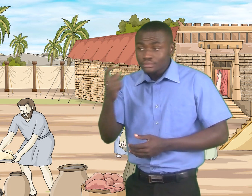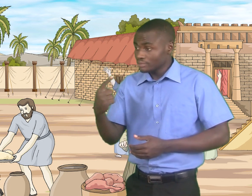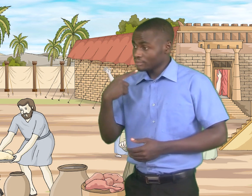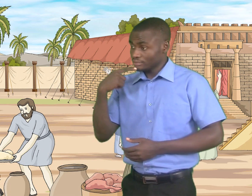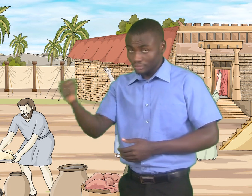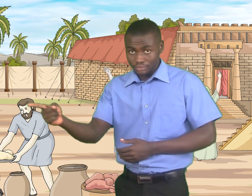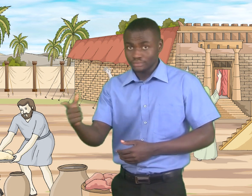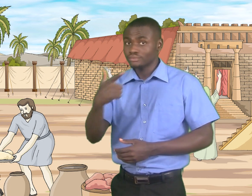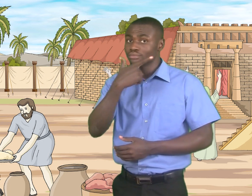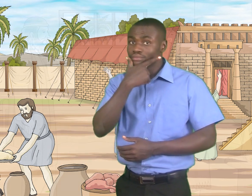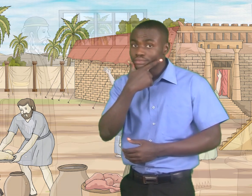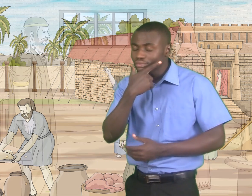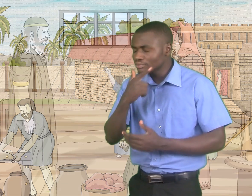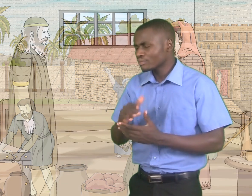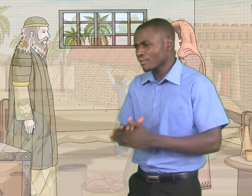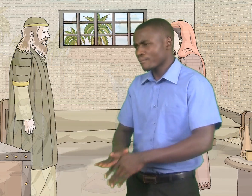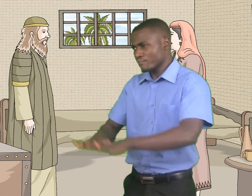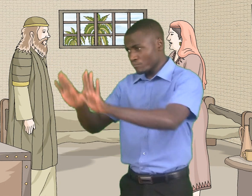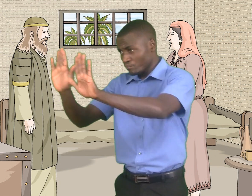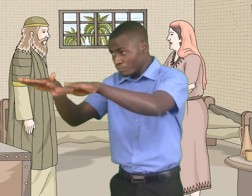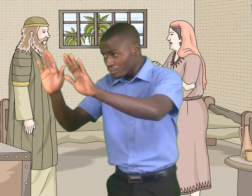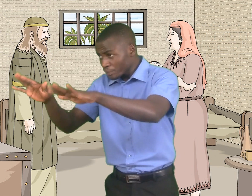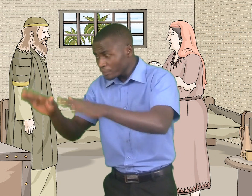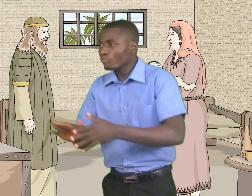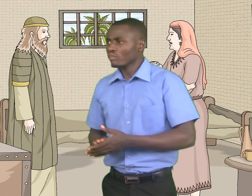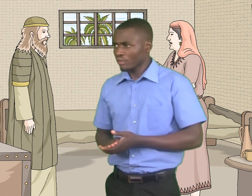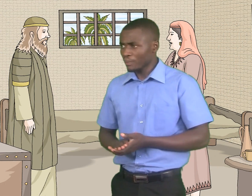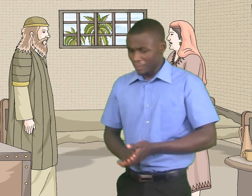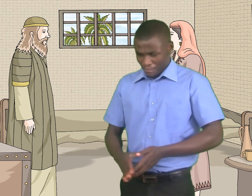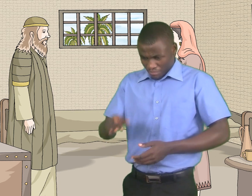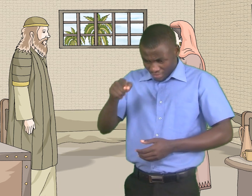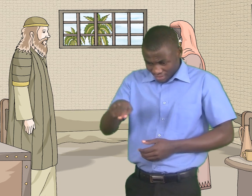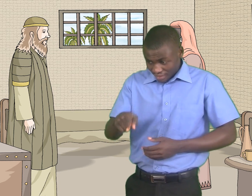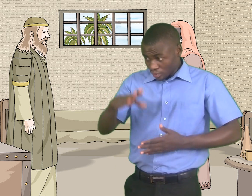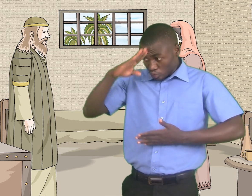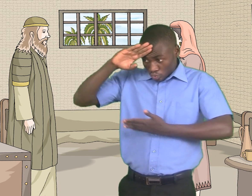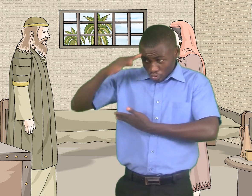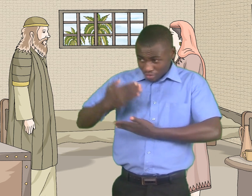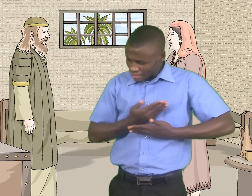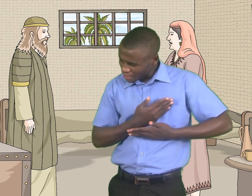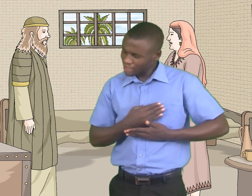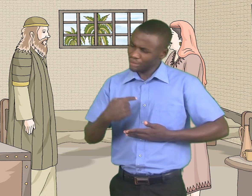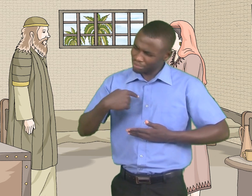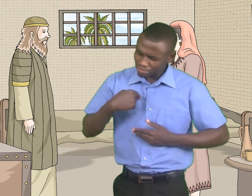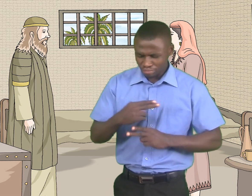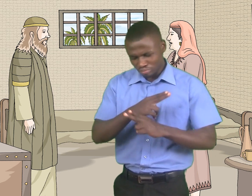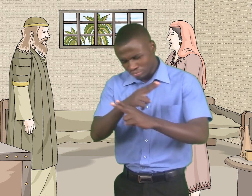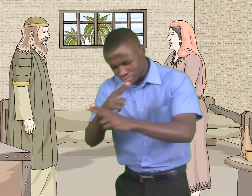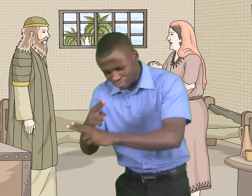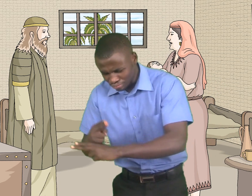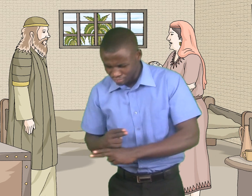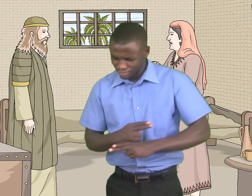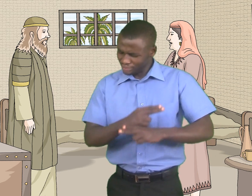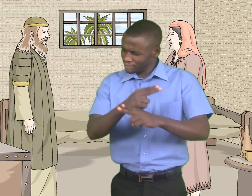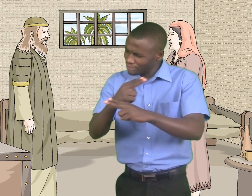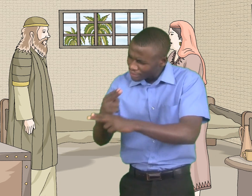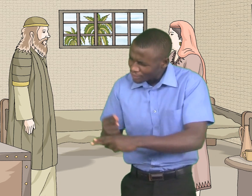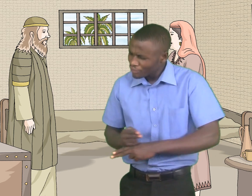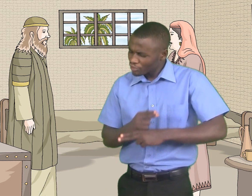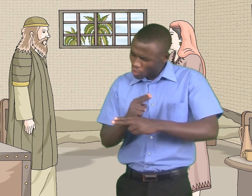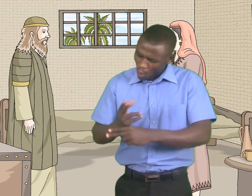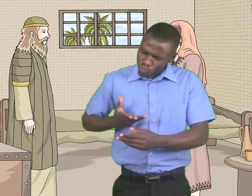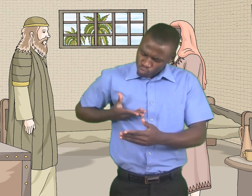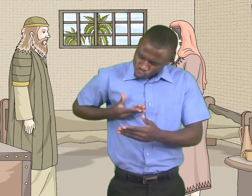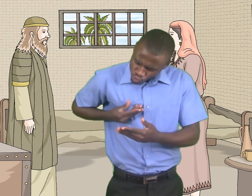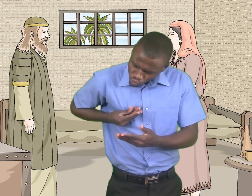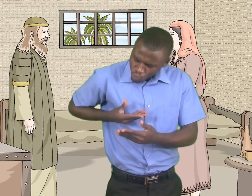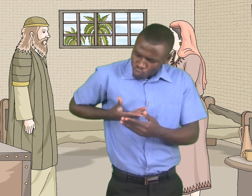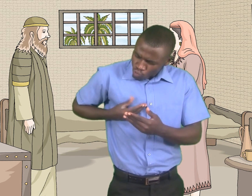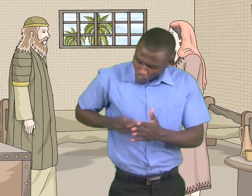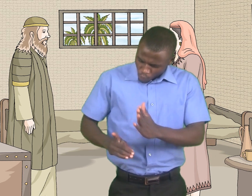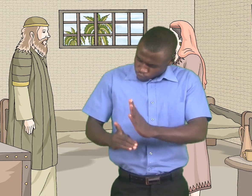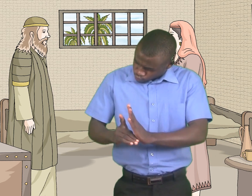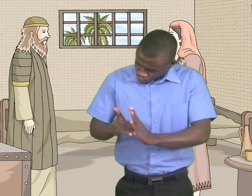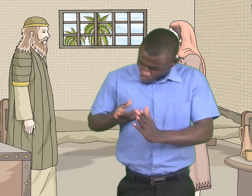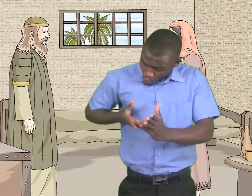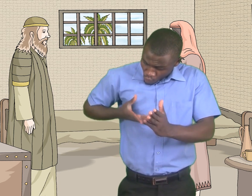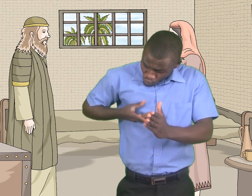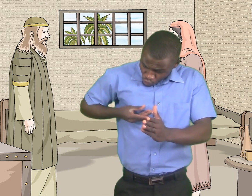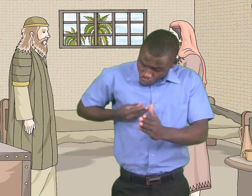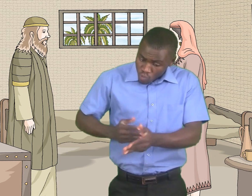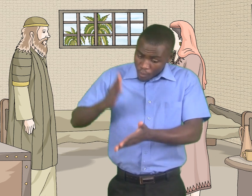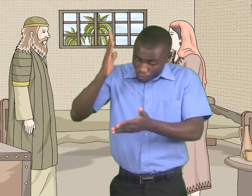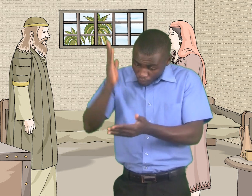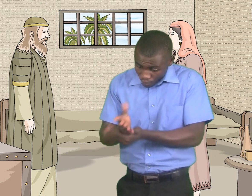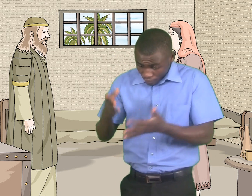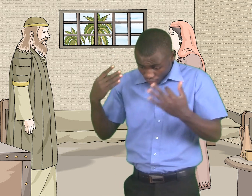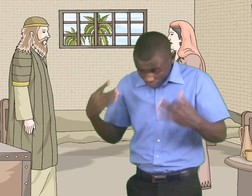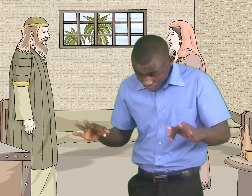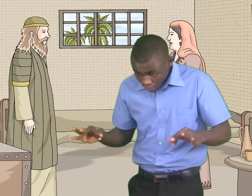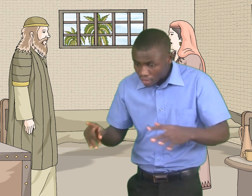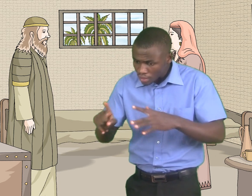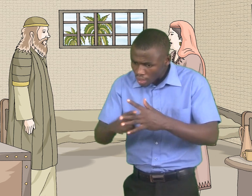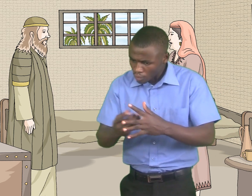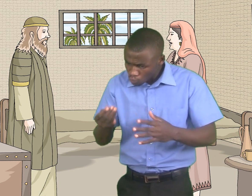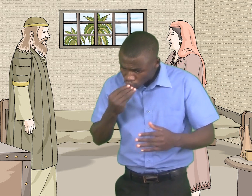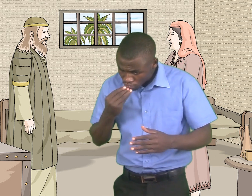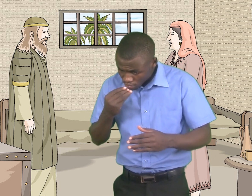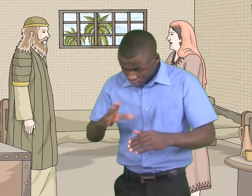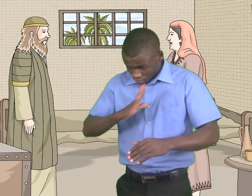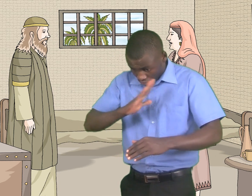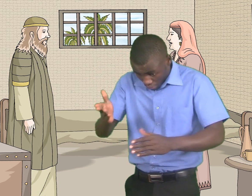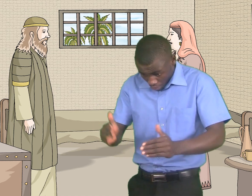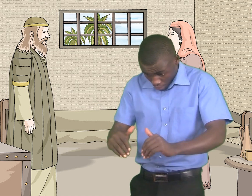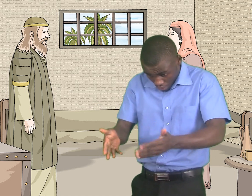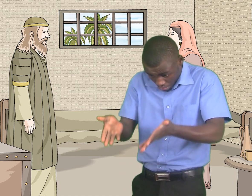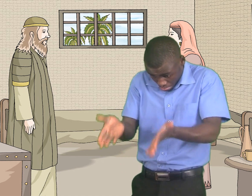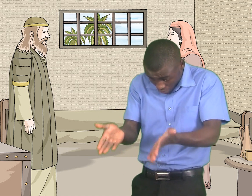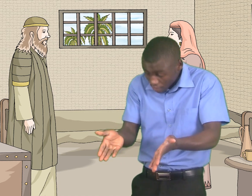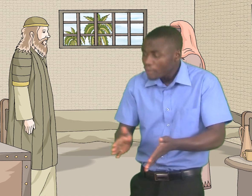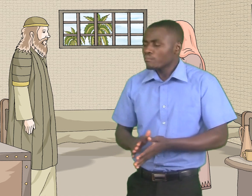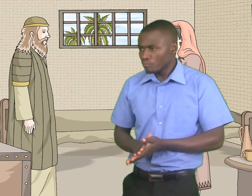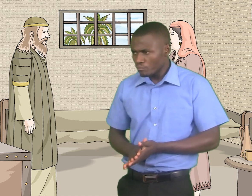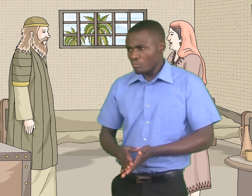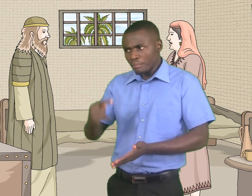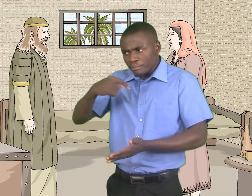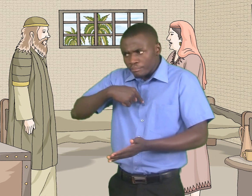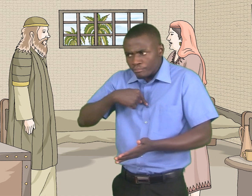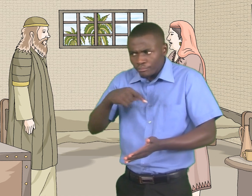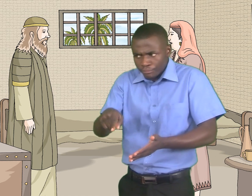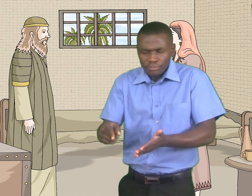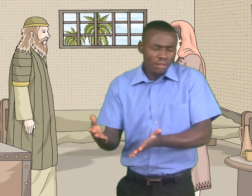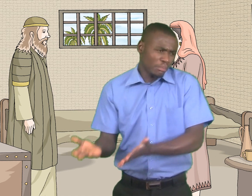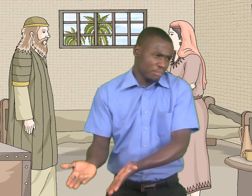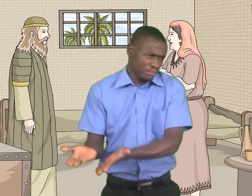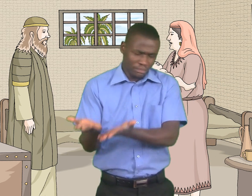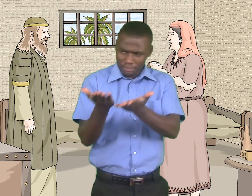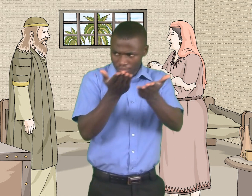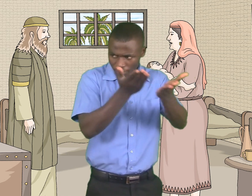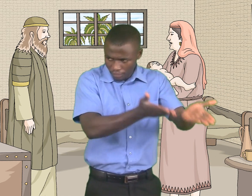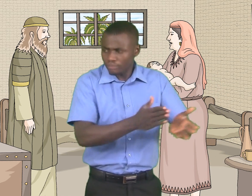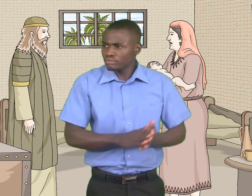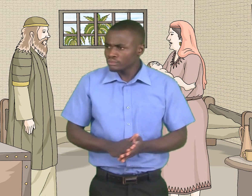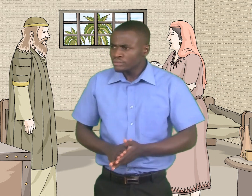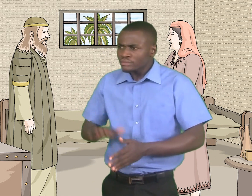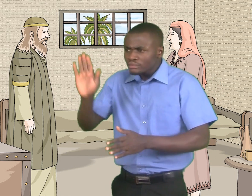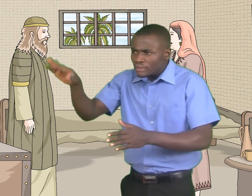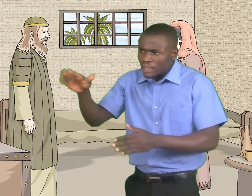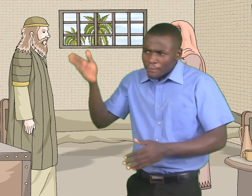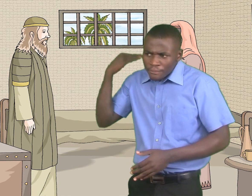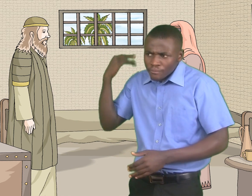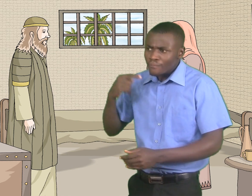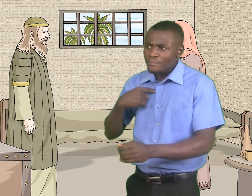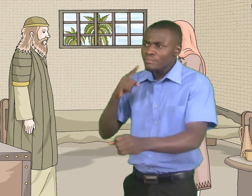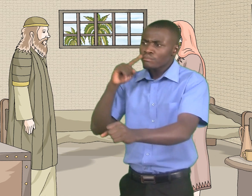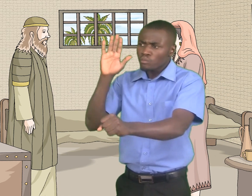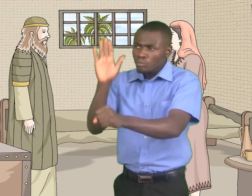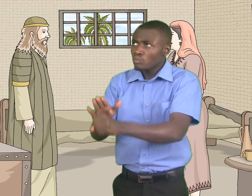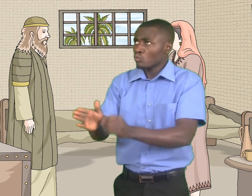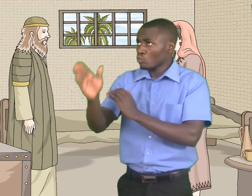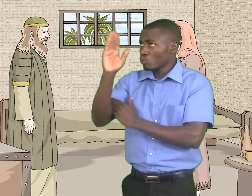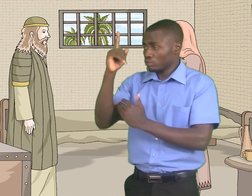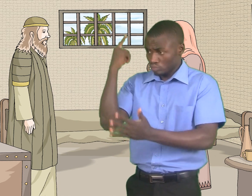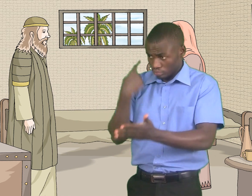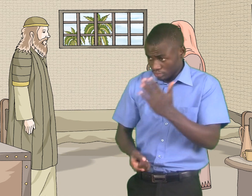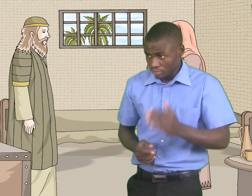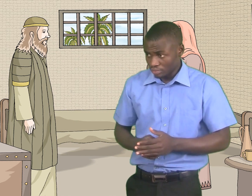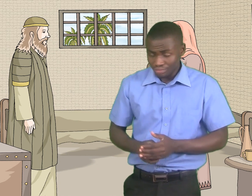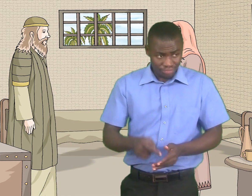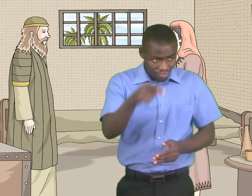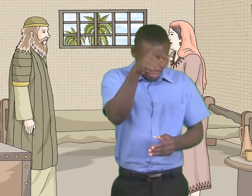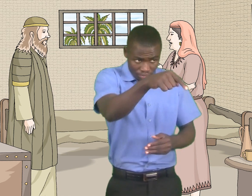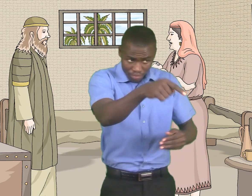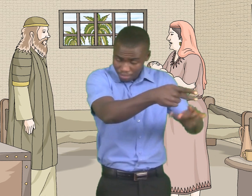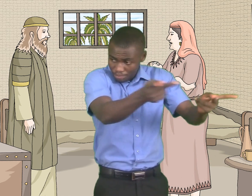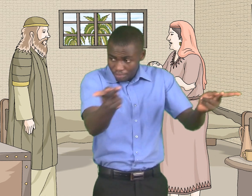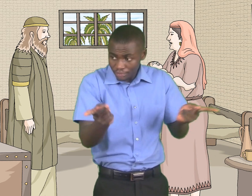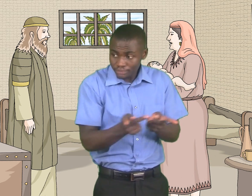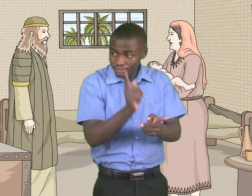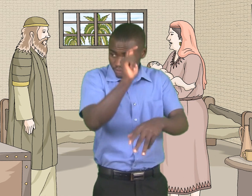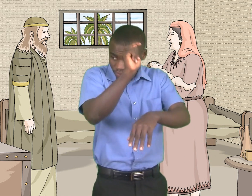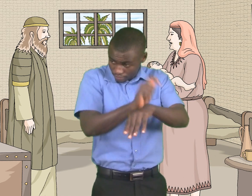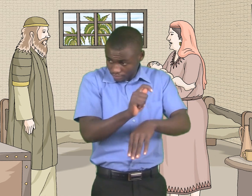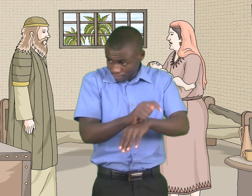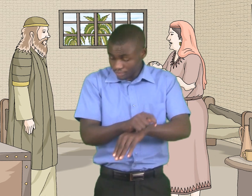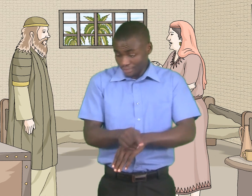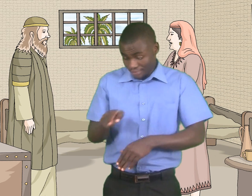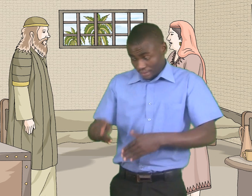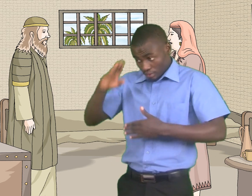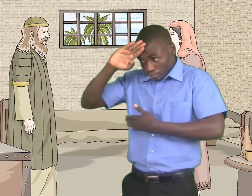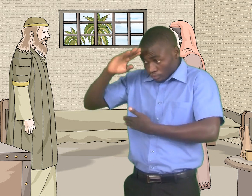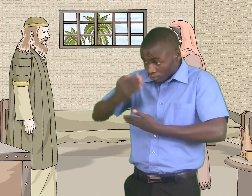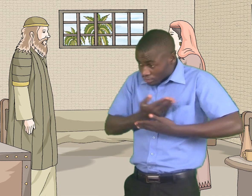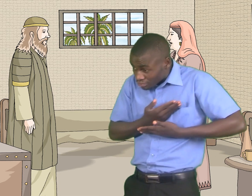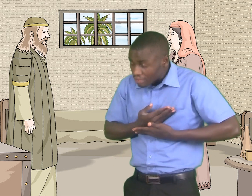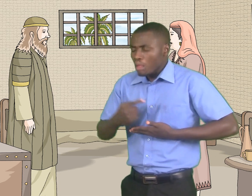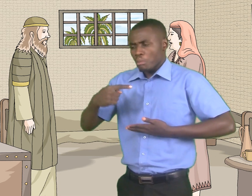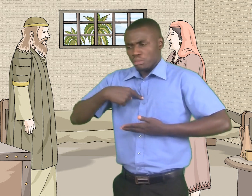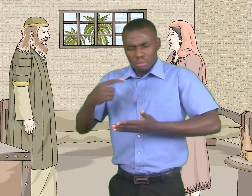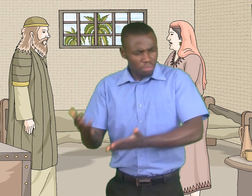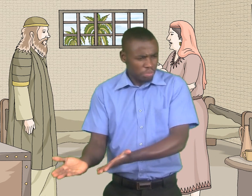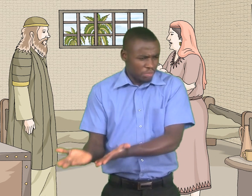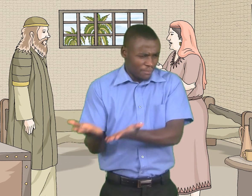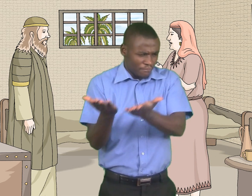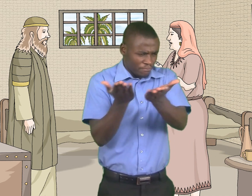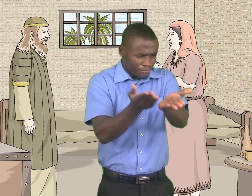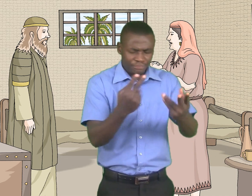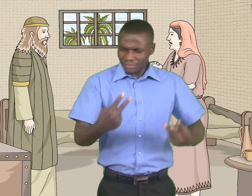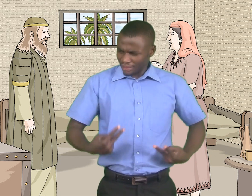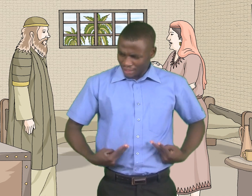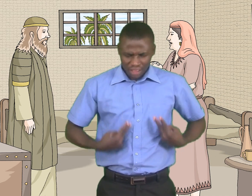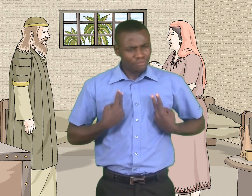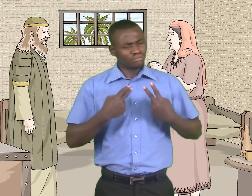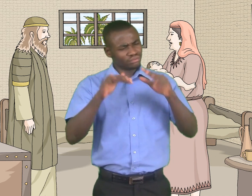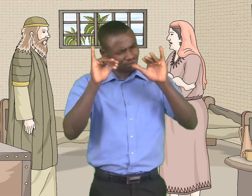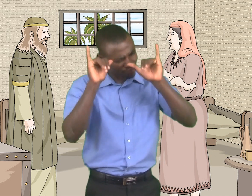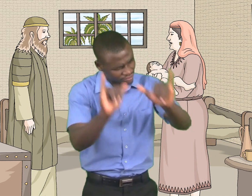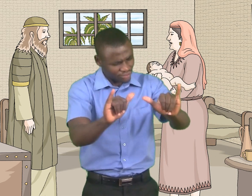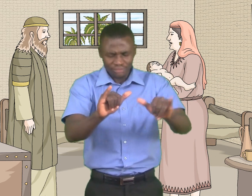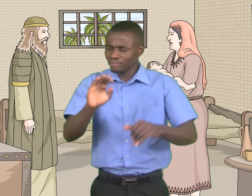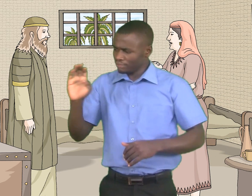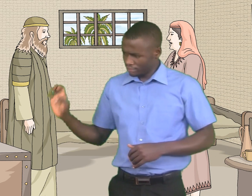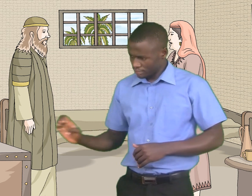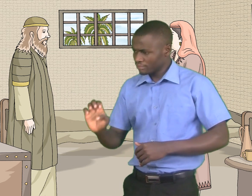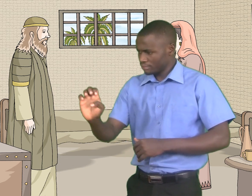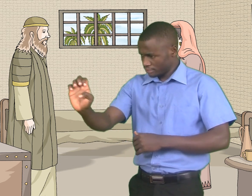“After the boy is weaned,” she said to her husband, “I will take him to appear before the LORD and to stay there permanently.”